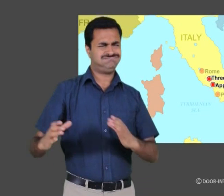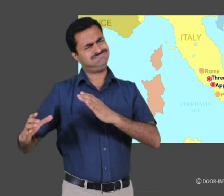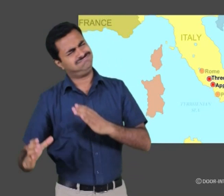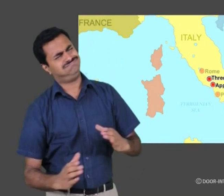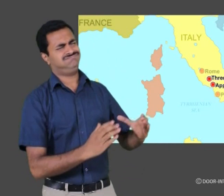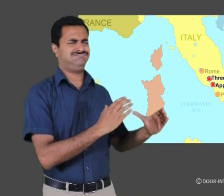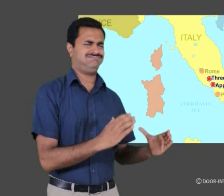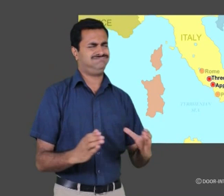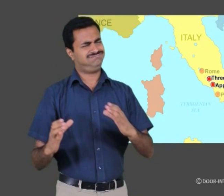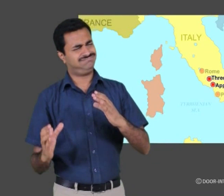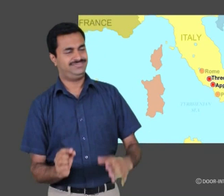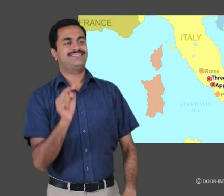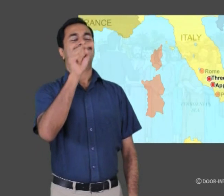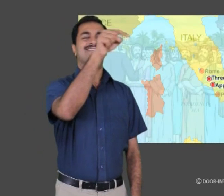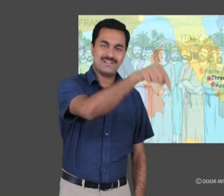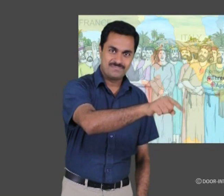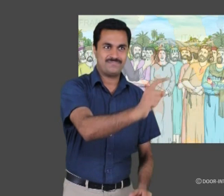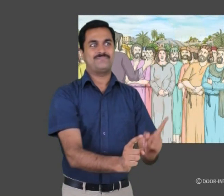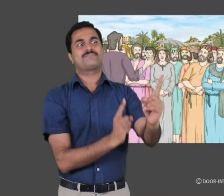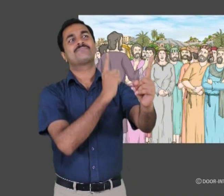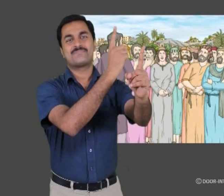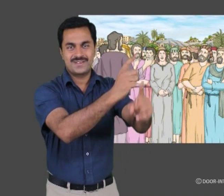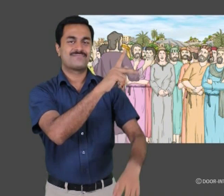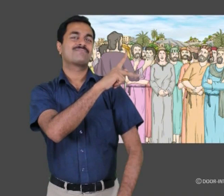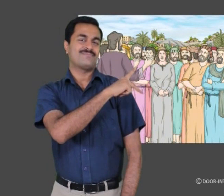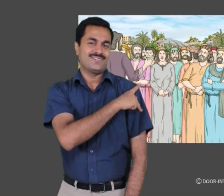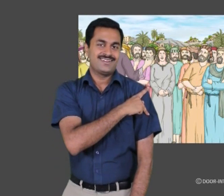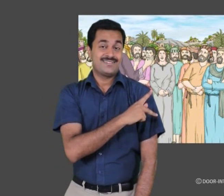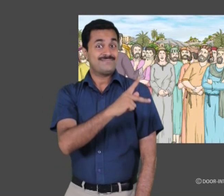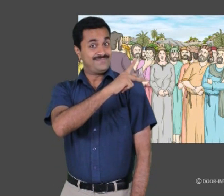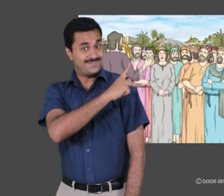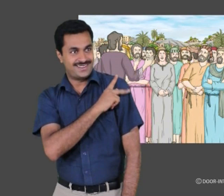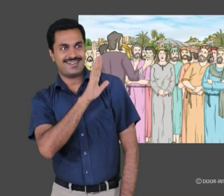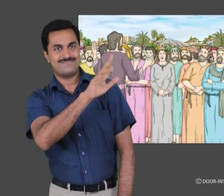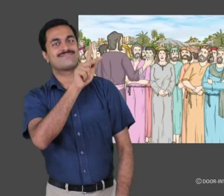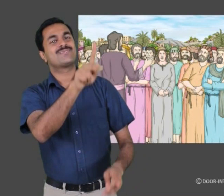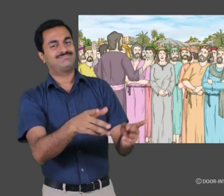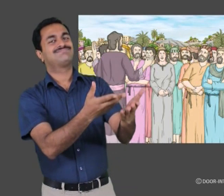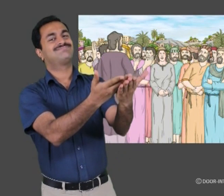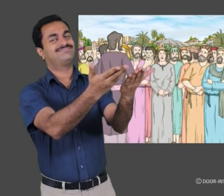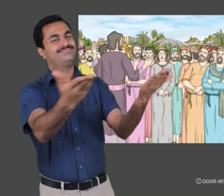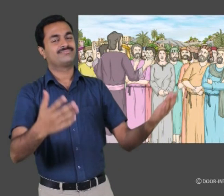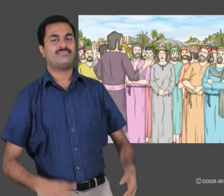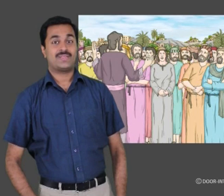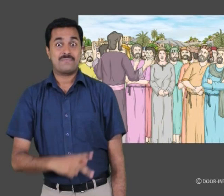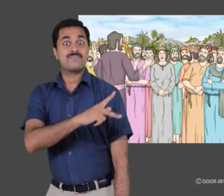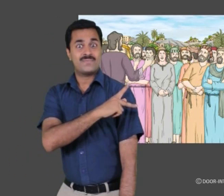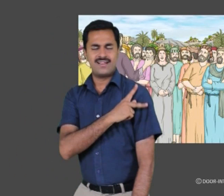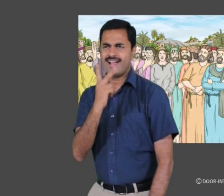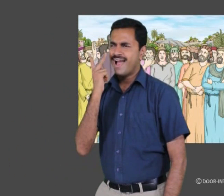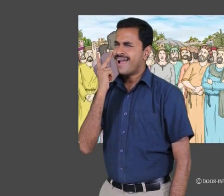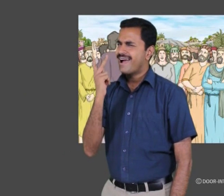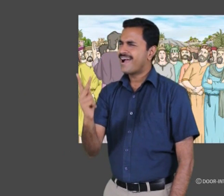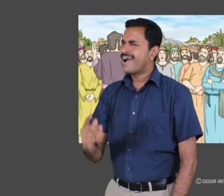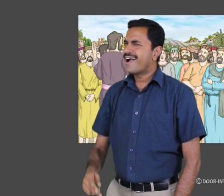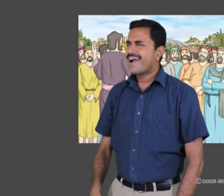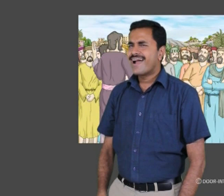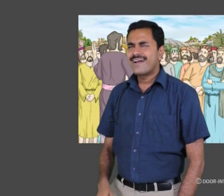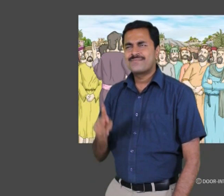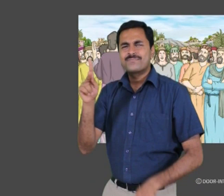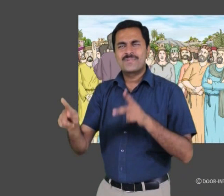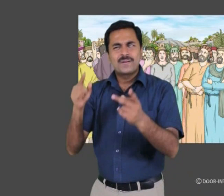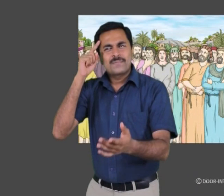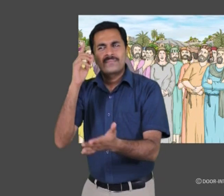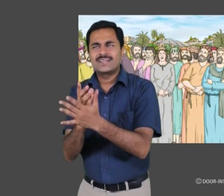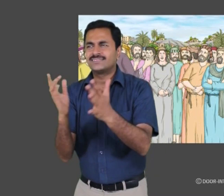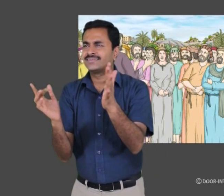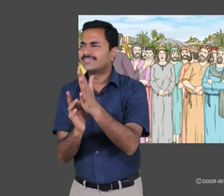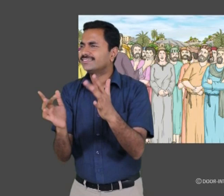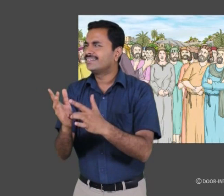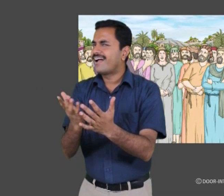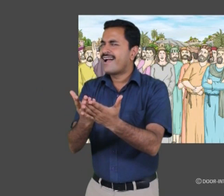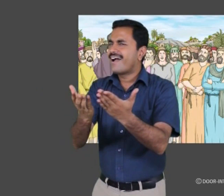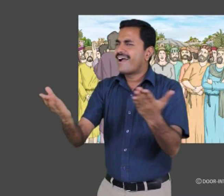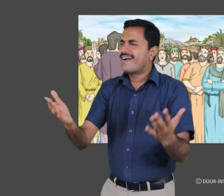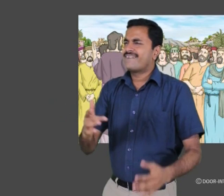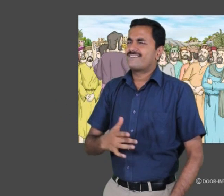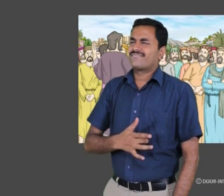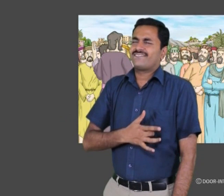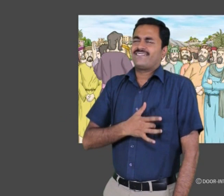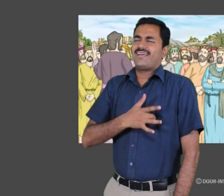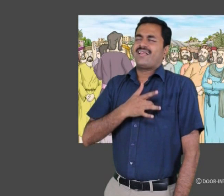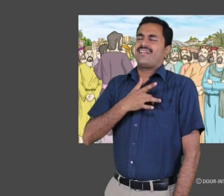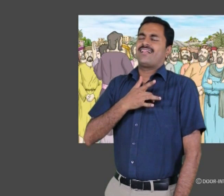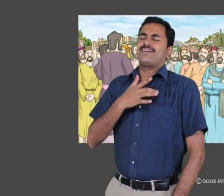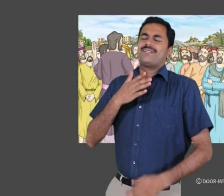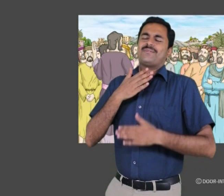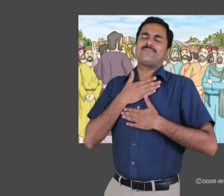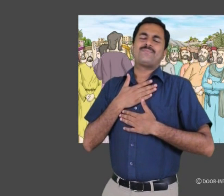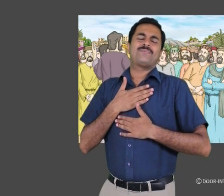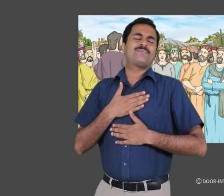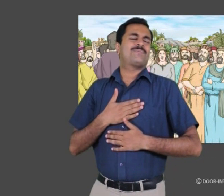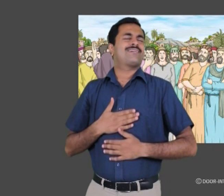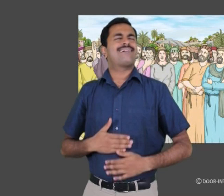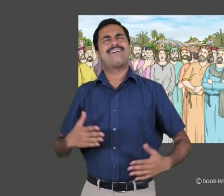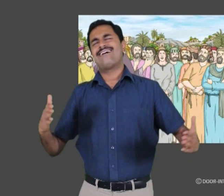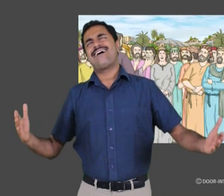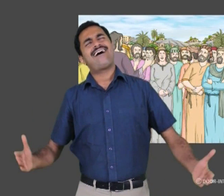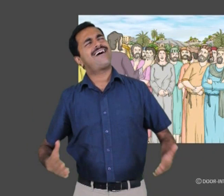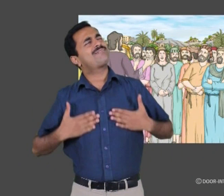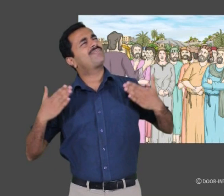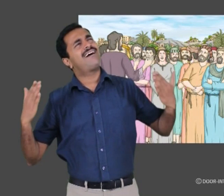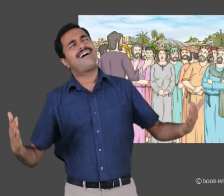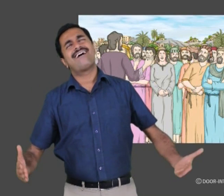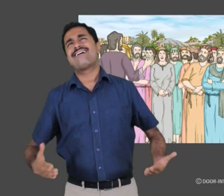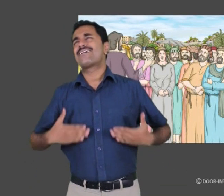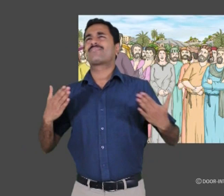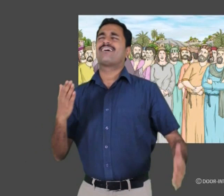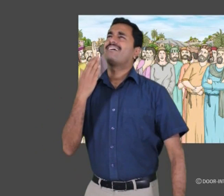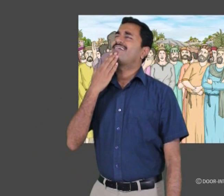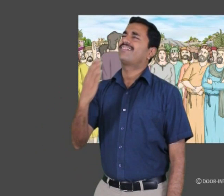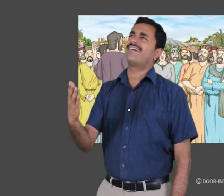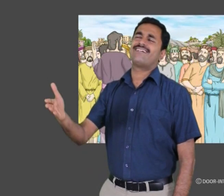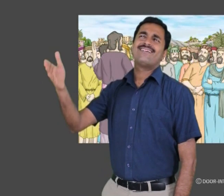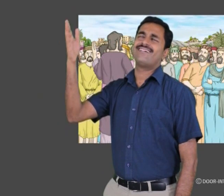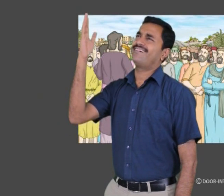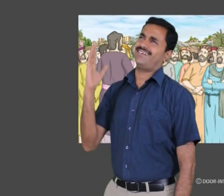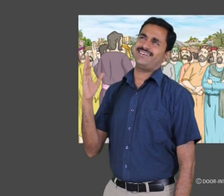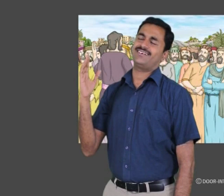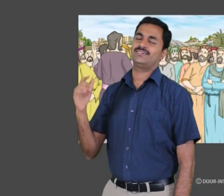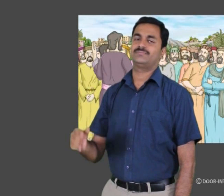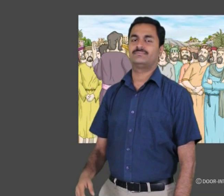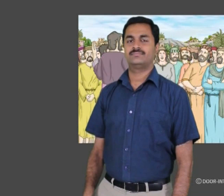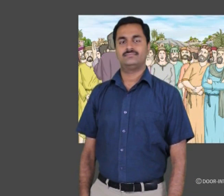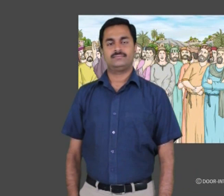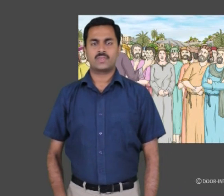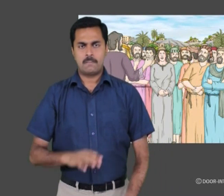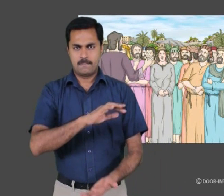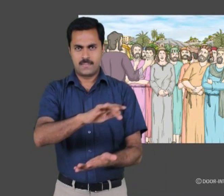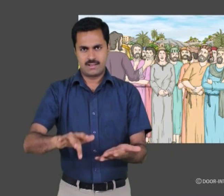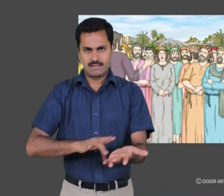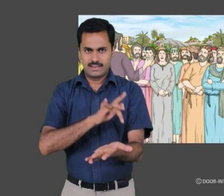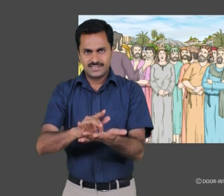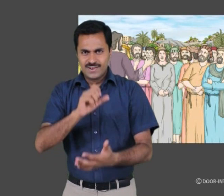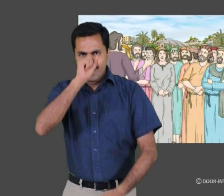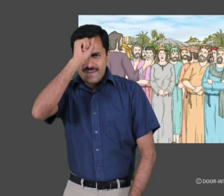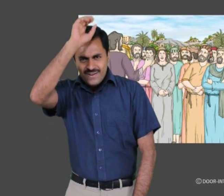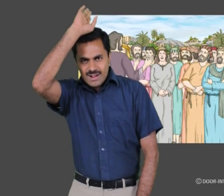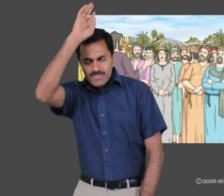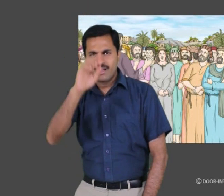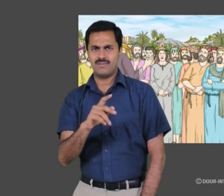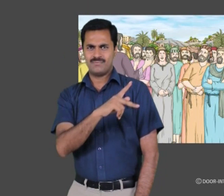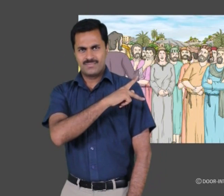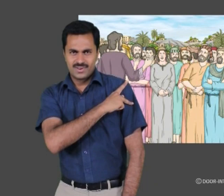When Paul saw them, he was encouraged and gave thanks to God.